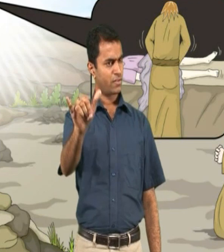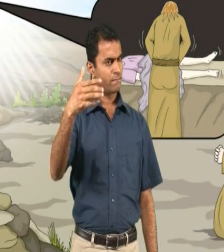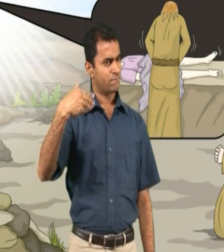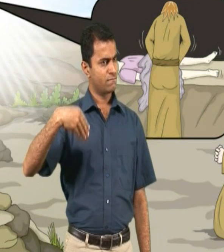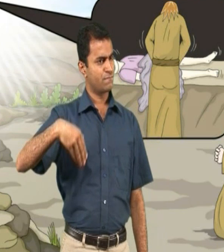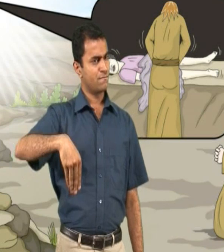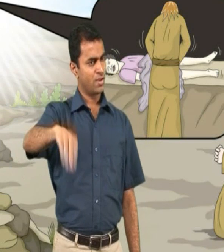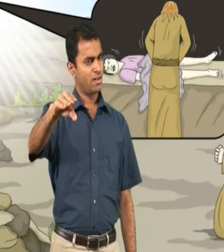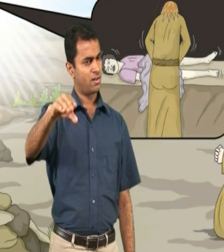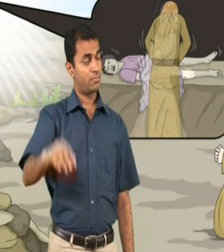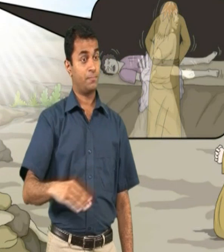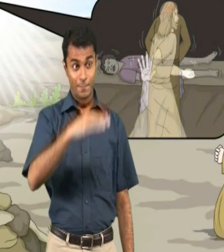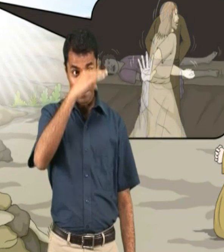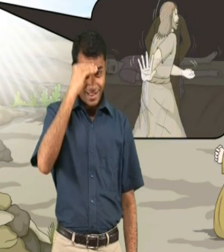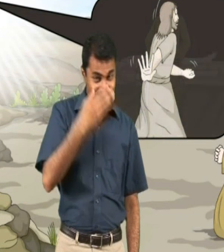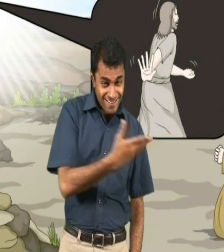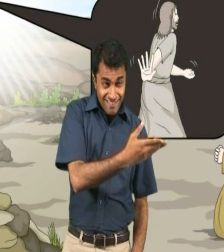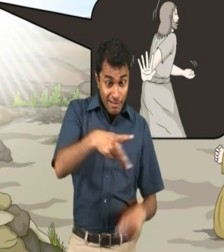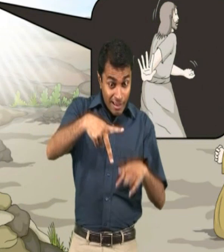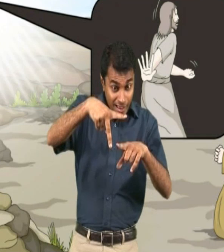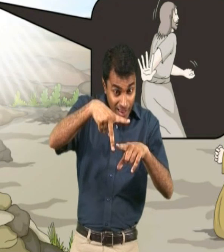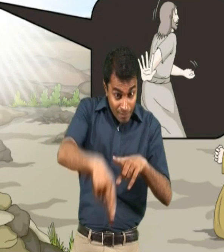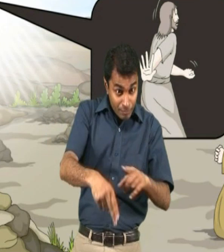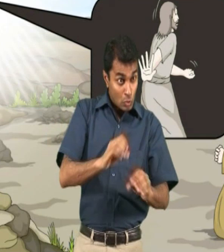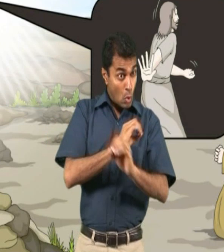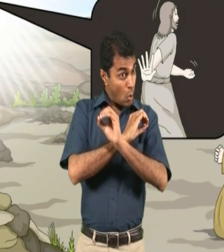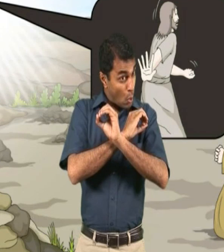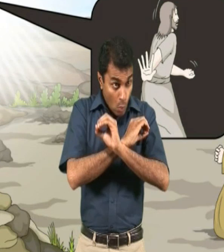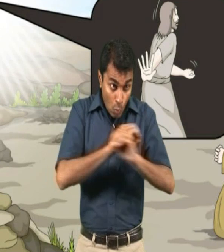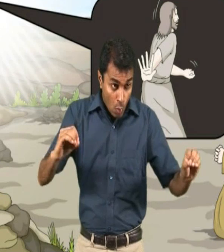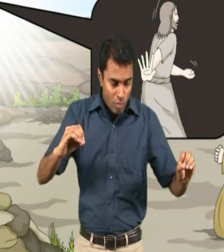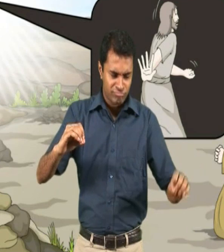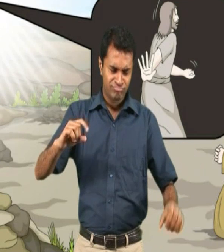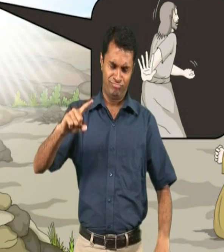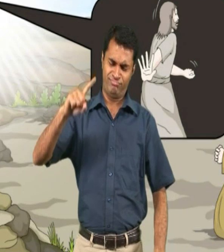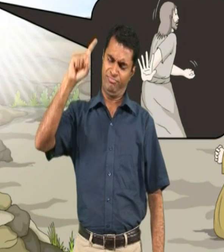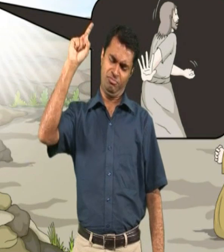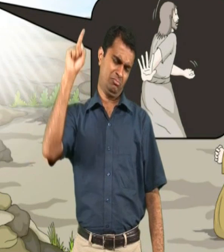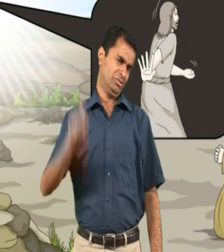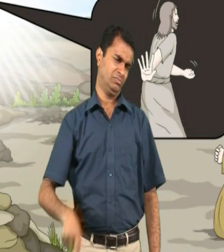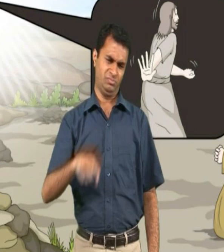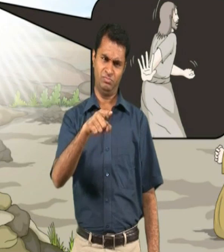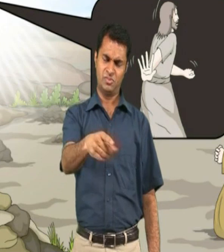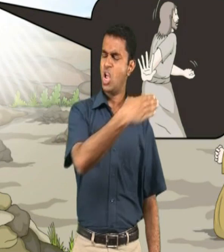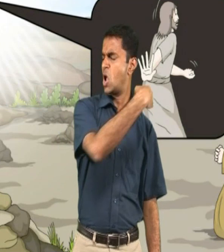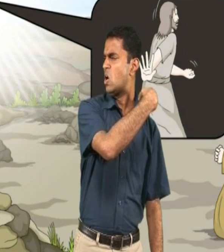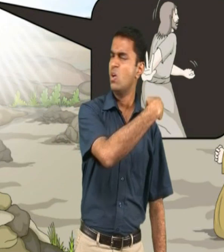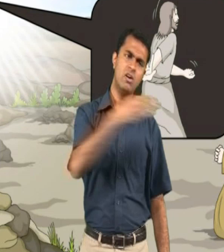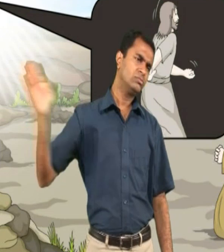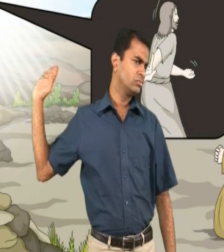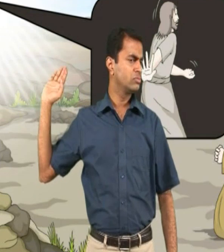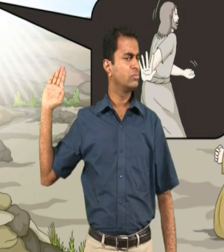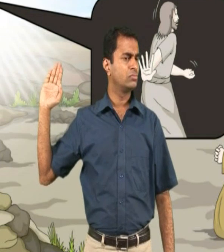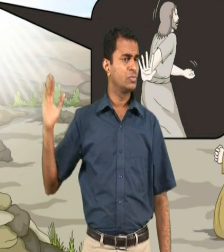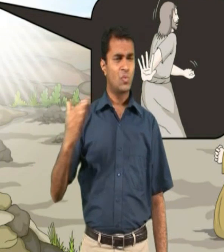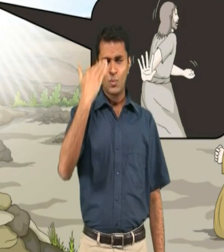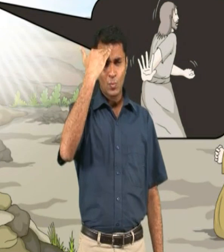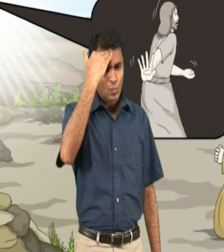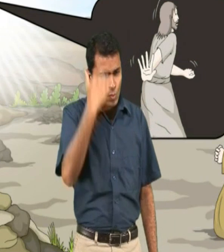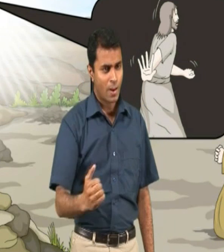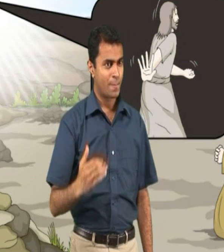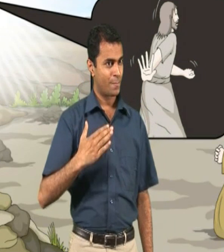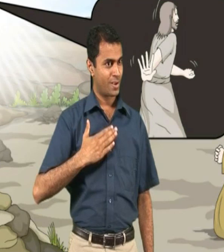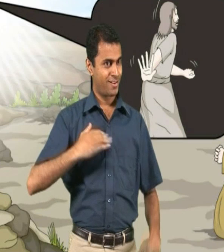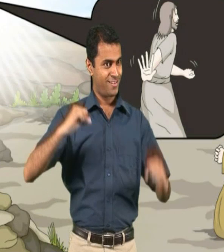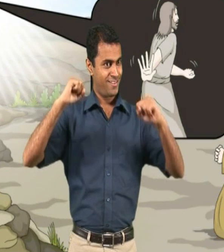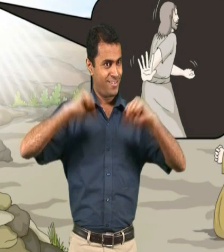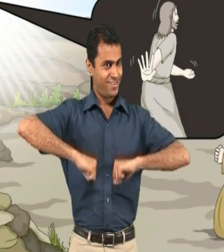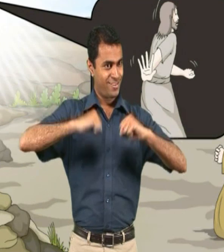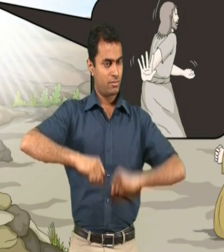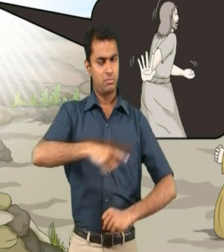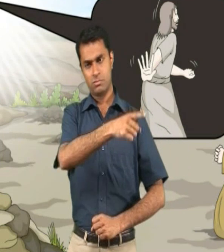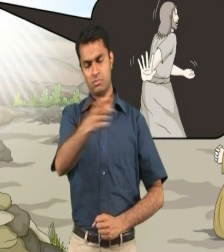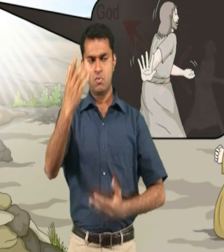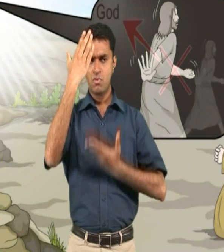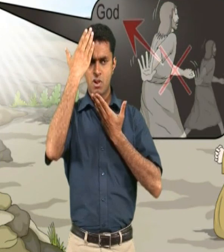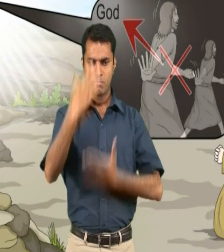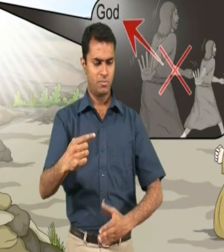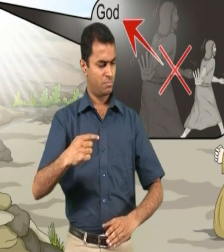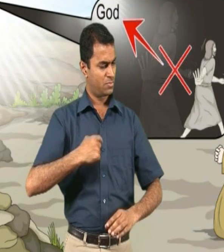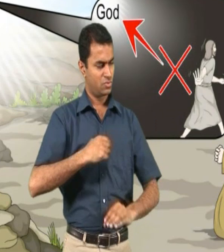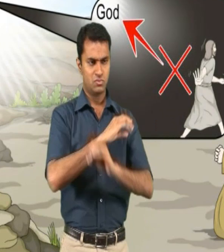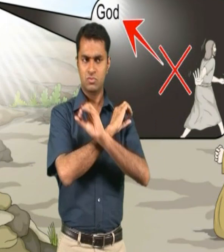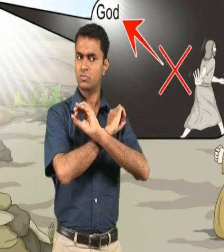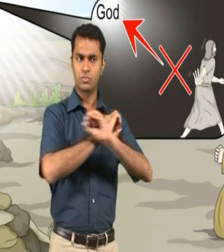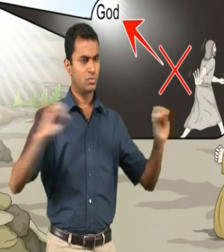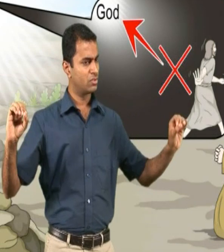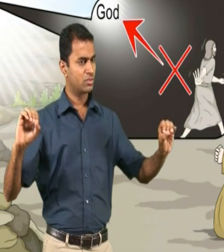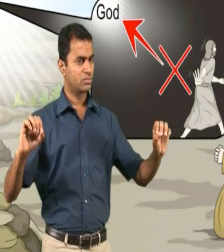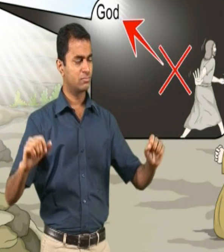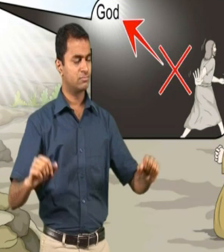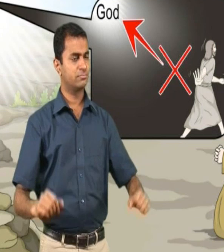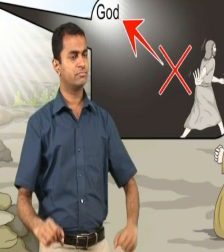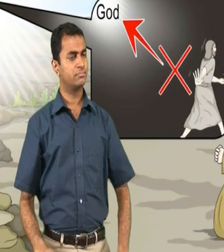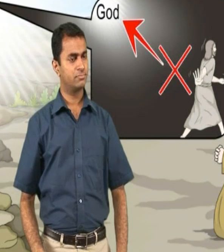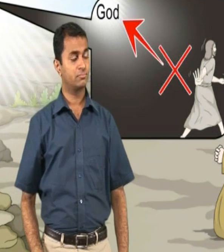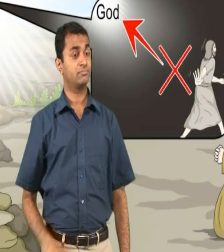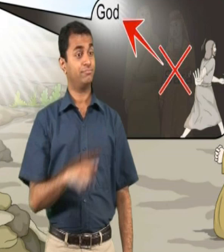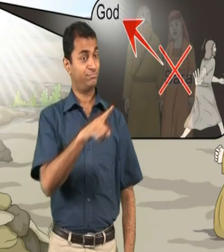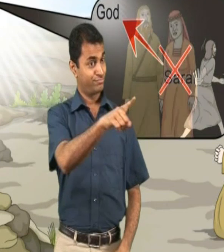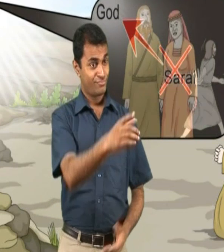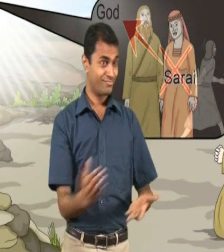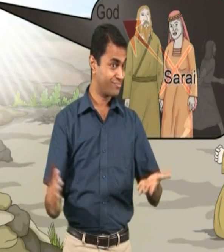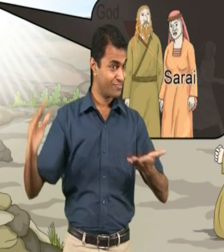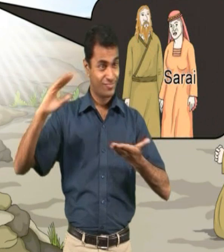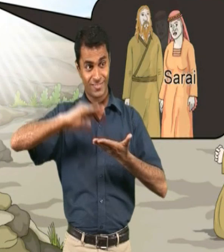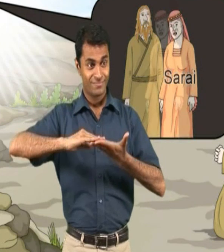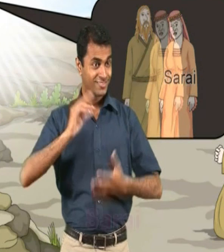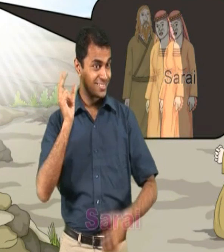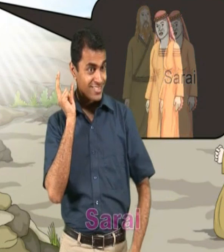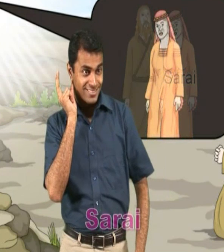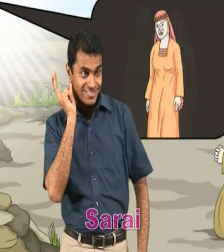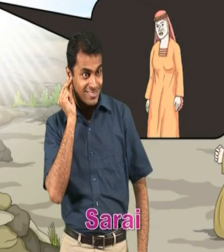But if any male is not circumcised, he will be cut off from his people; he has broken My covenant.”